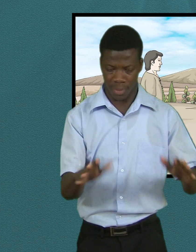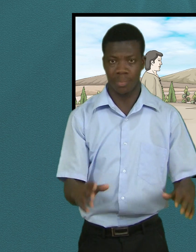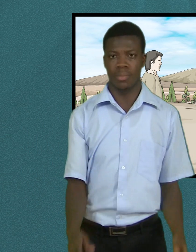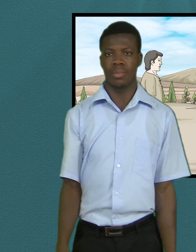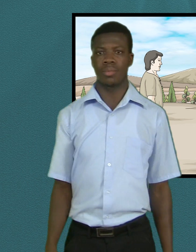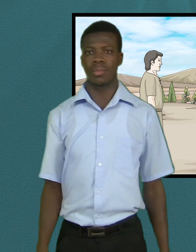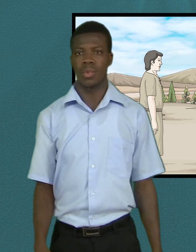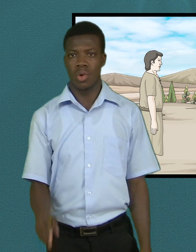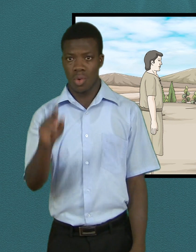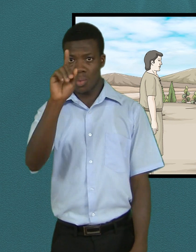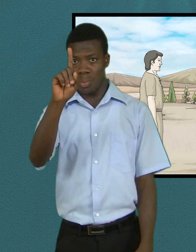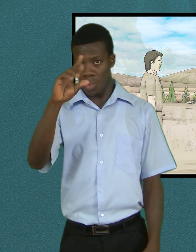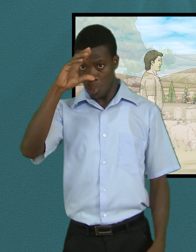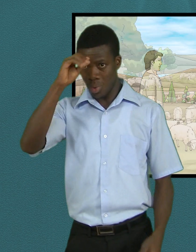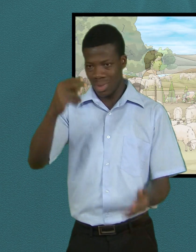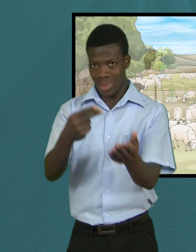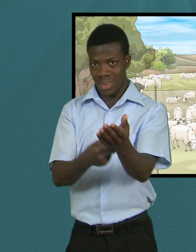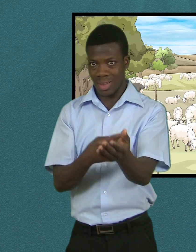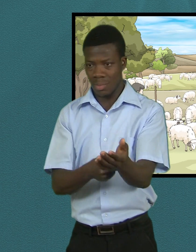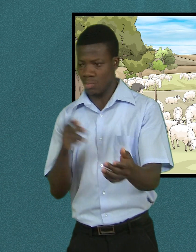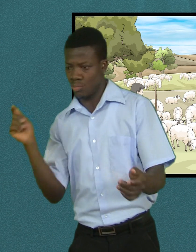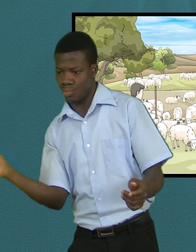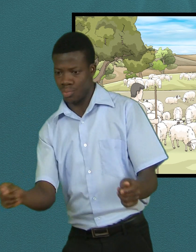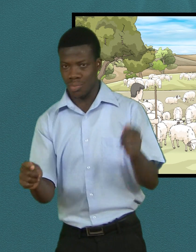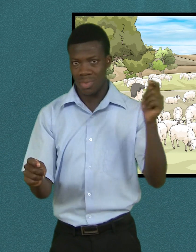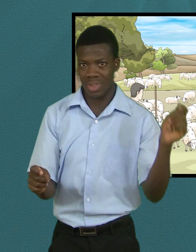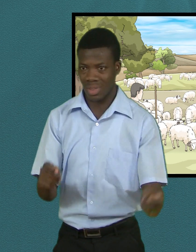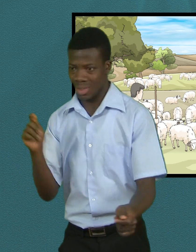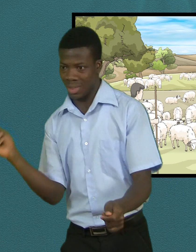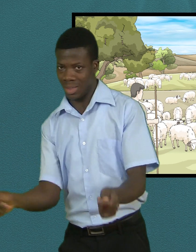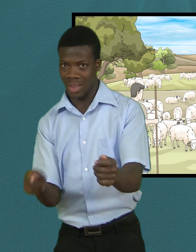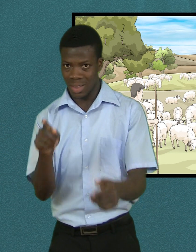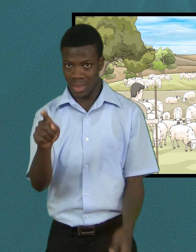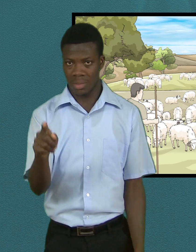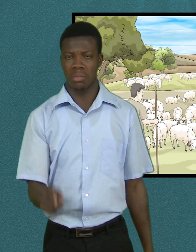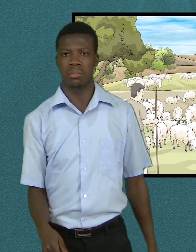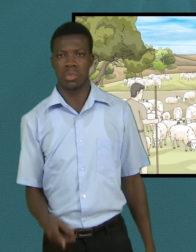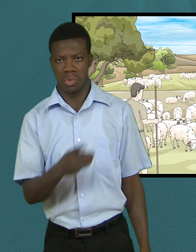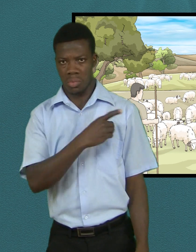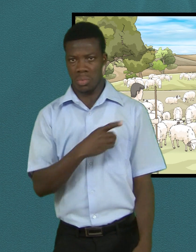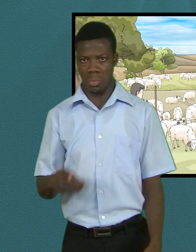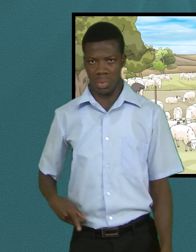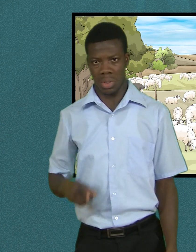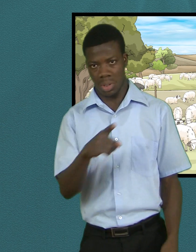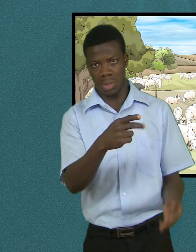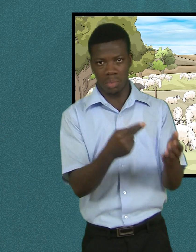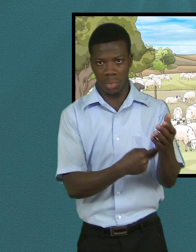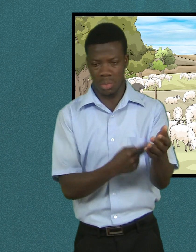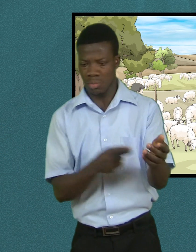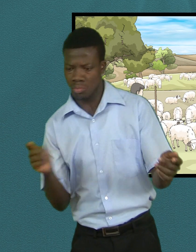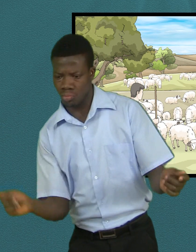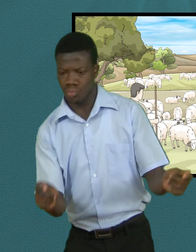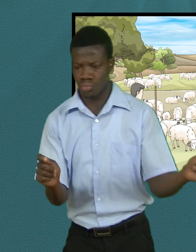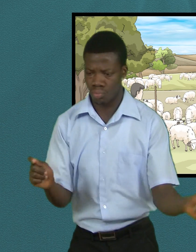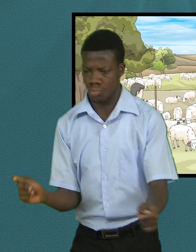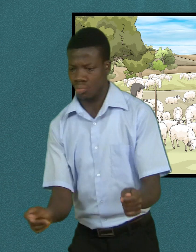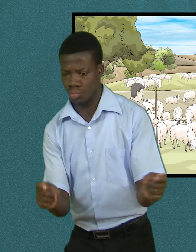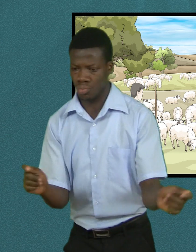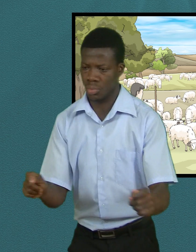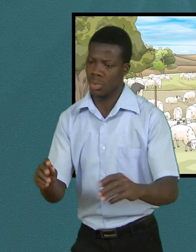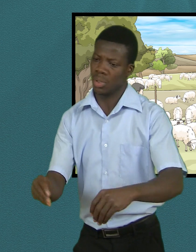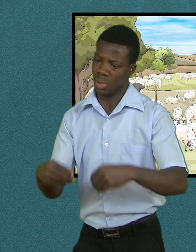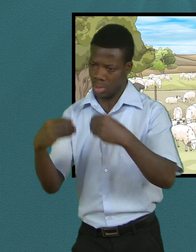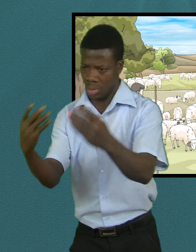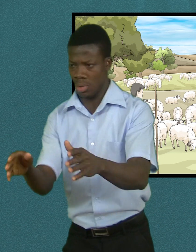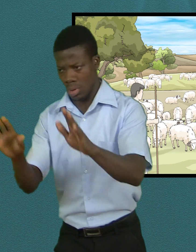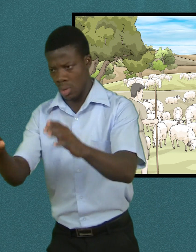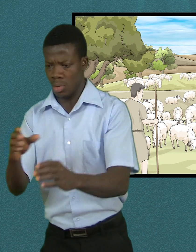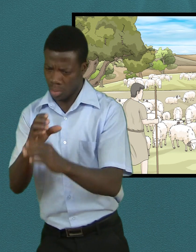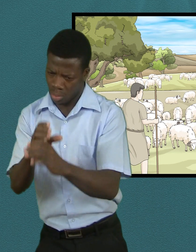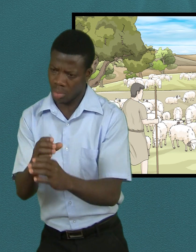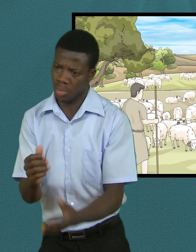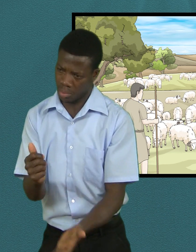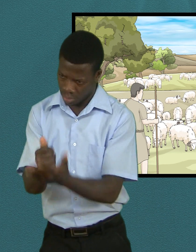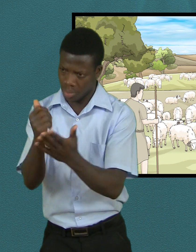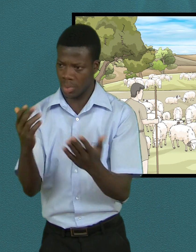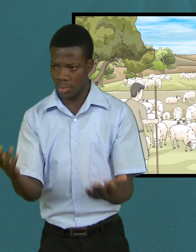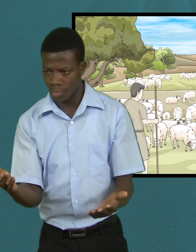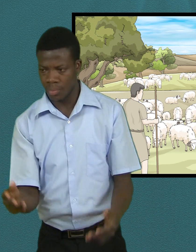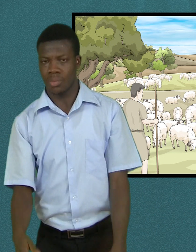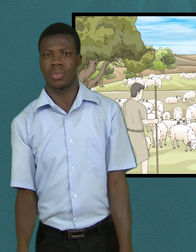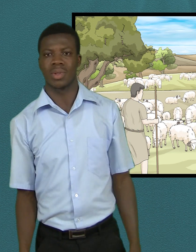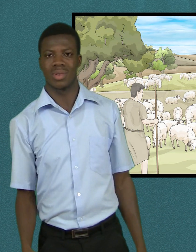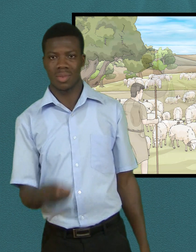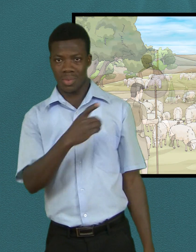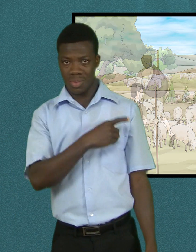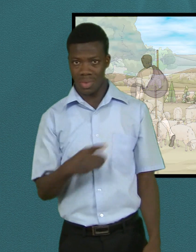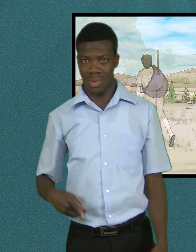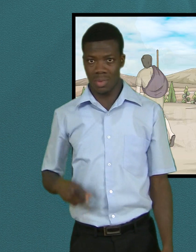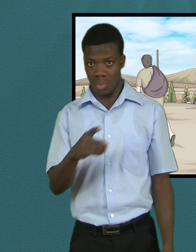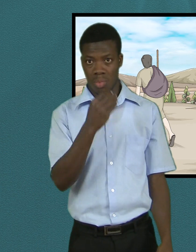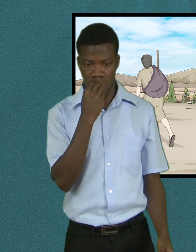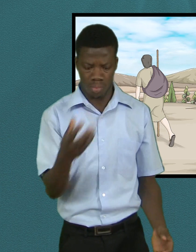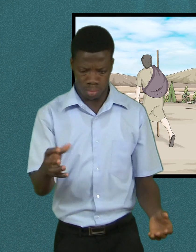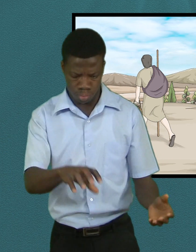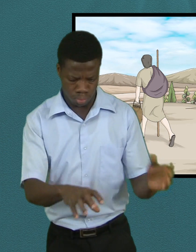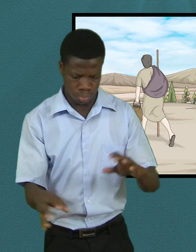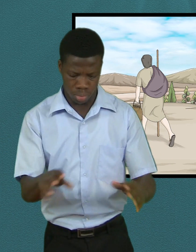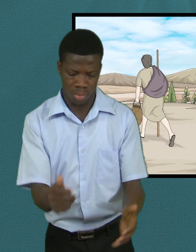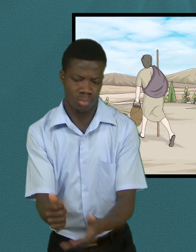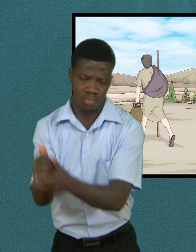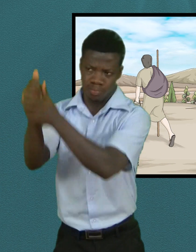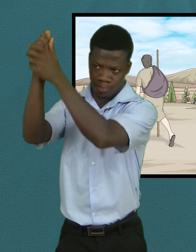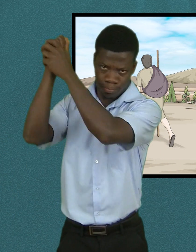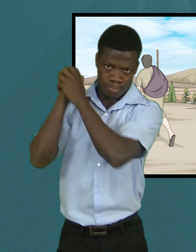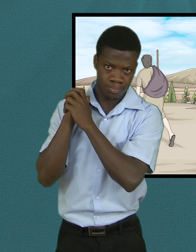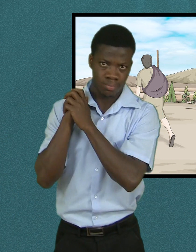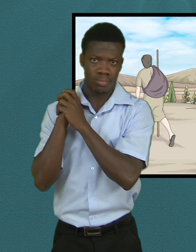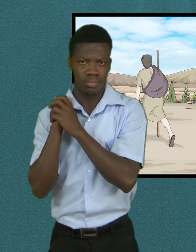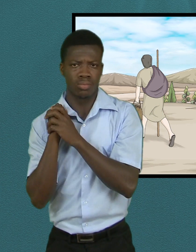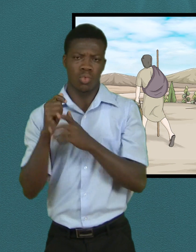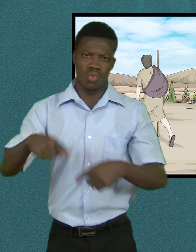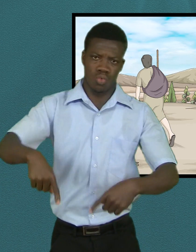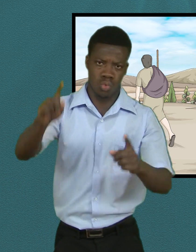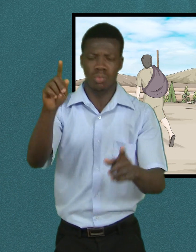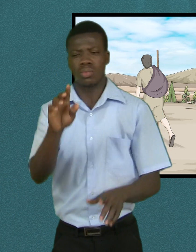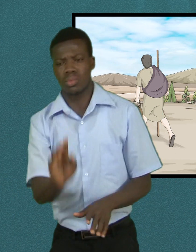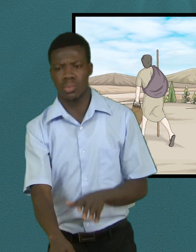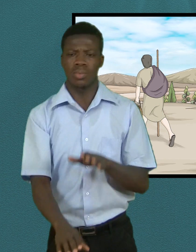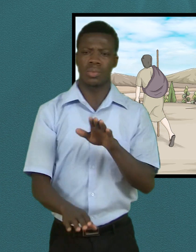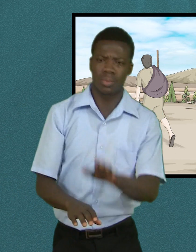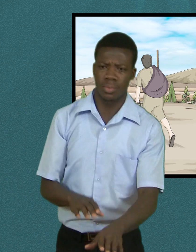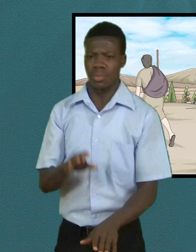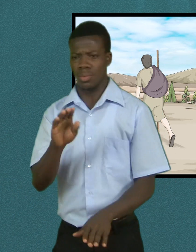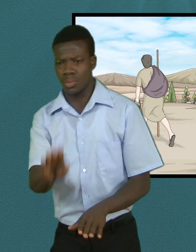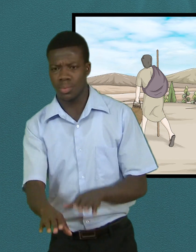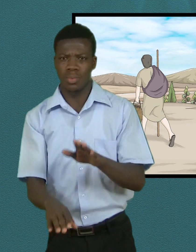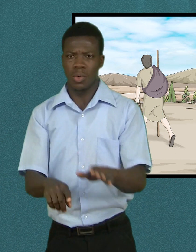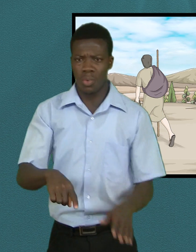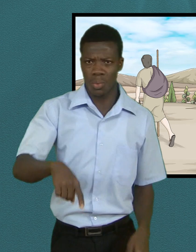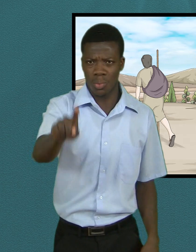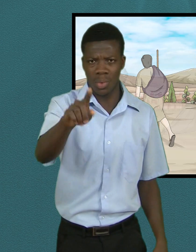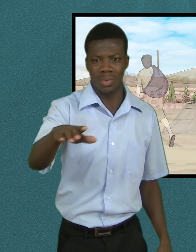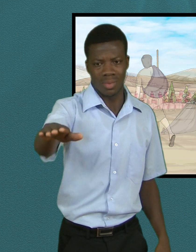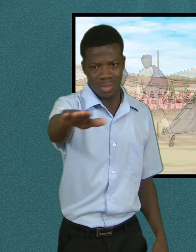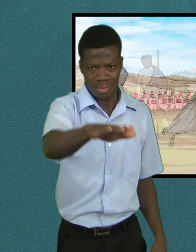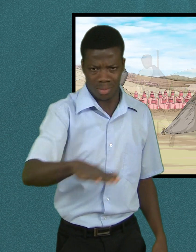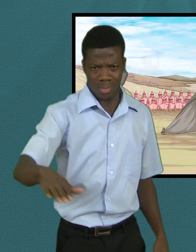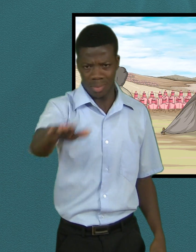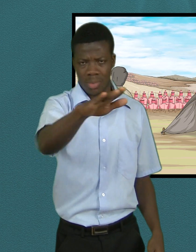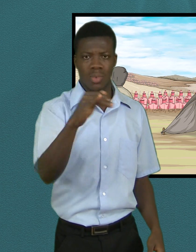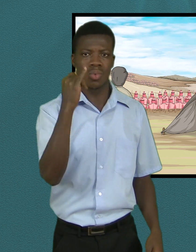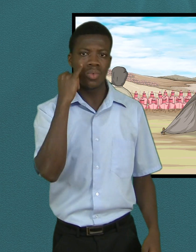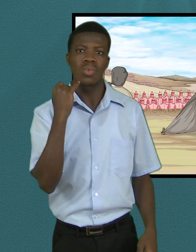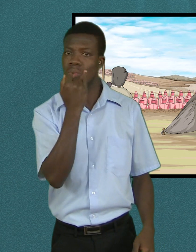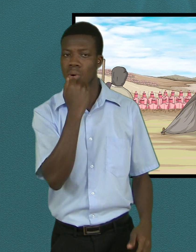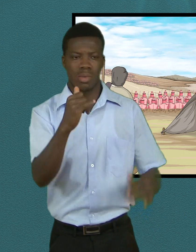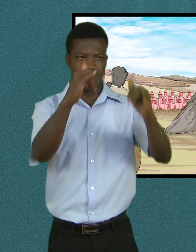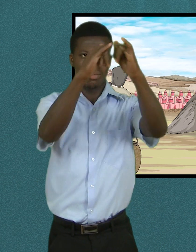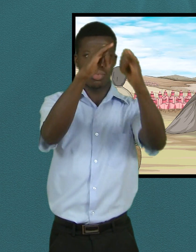So David got up early in the morning, left the flock with a keeper, loaded up, and set out as Jesse had instructed him.